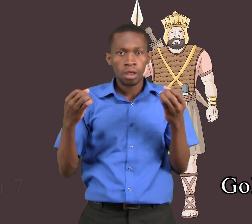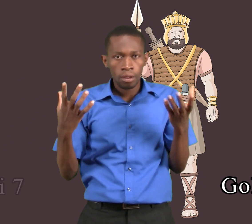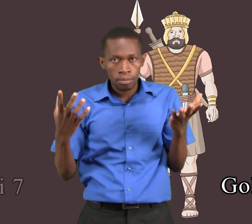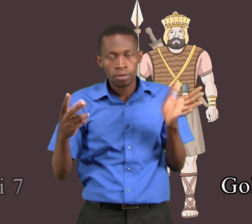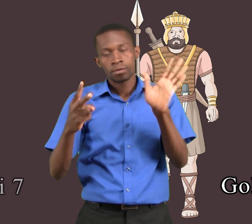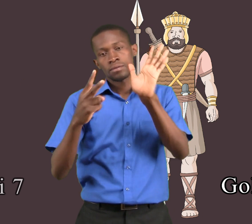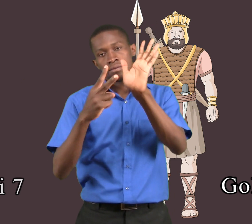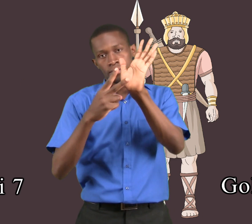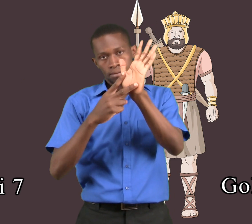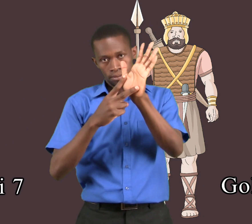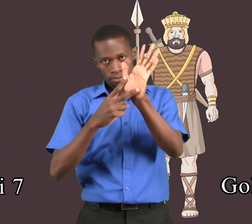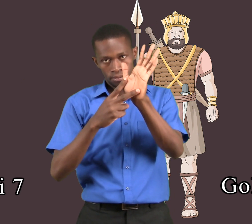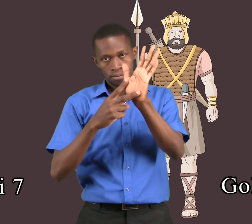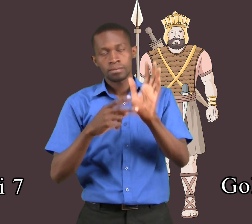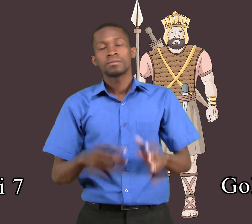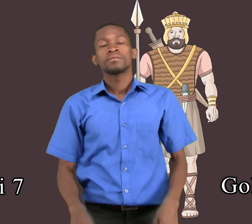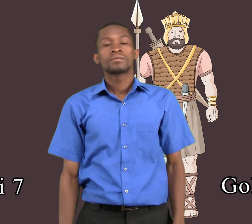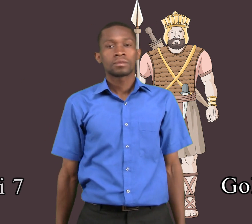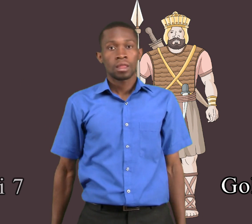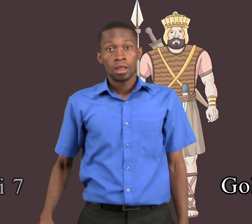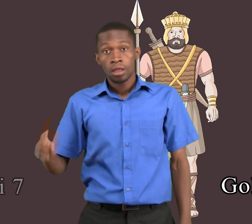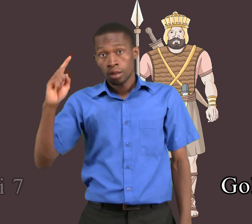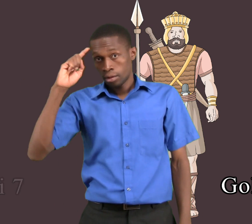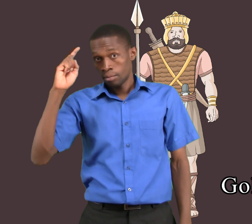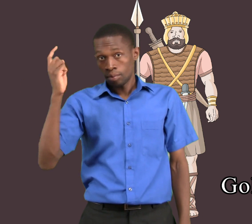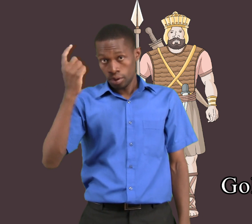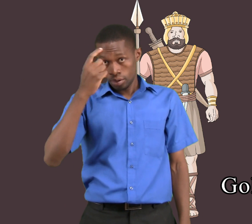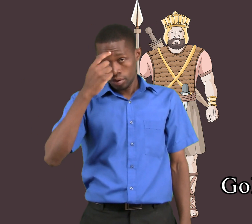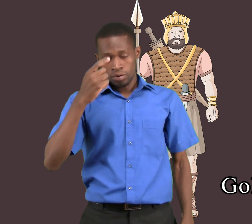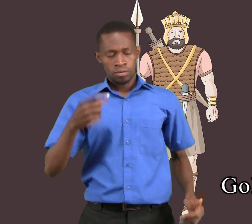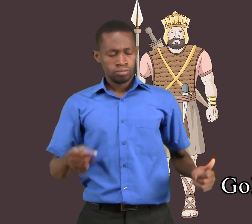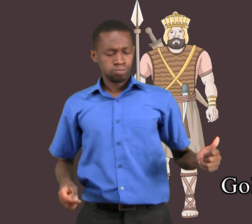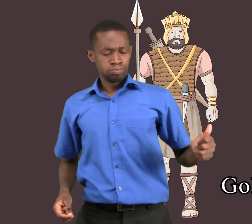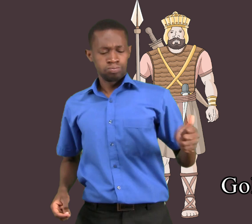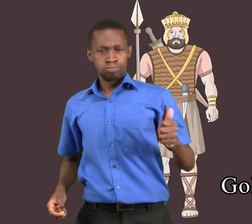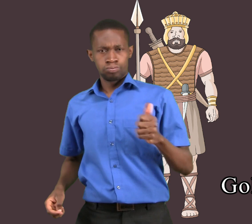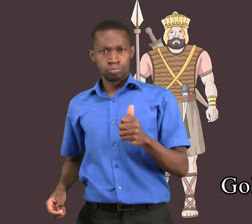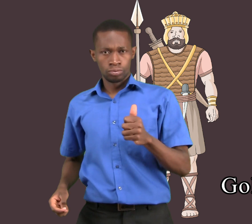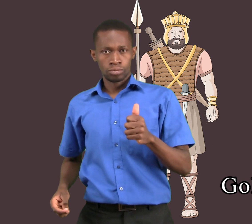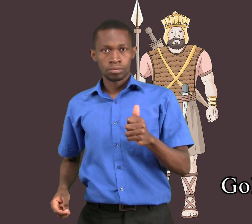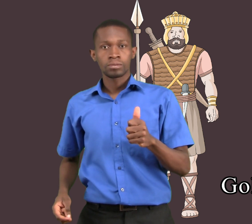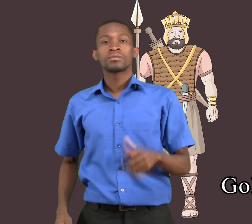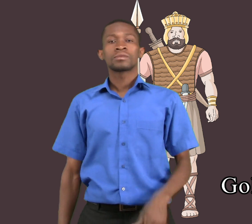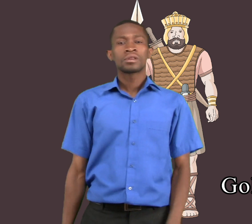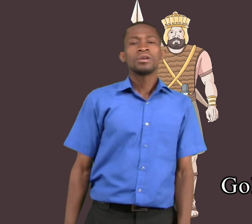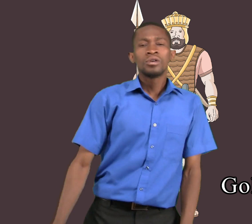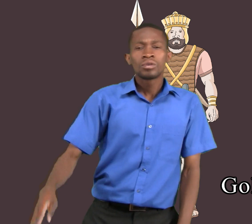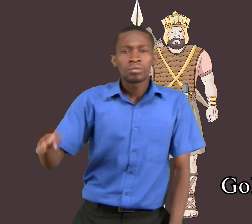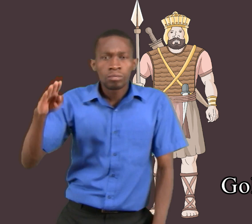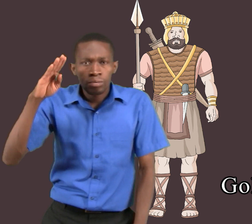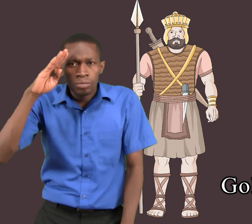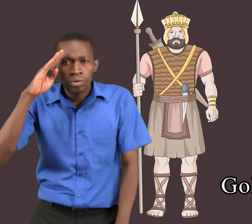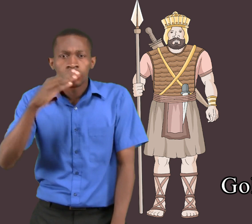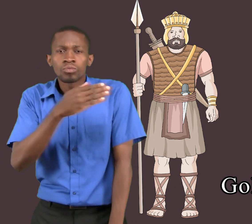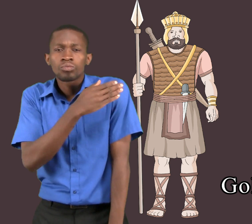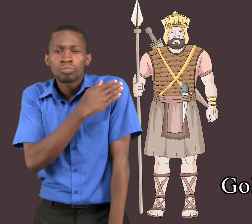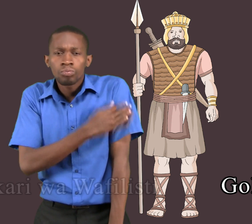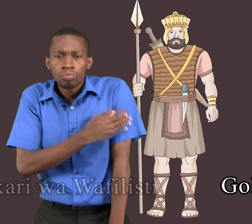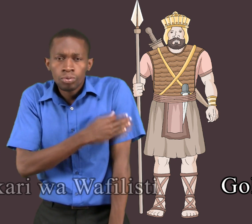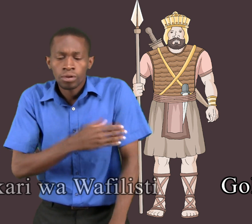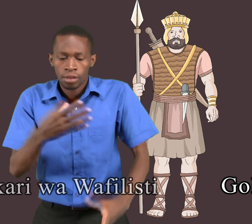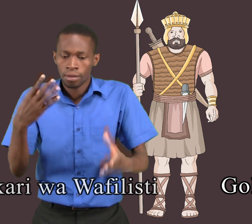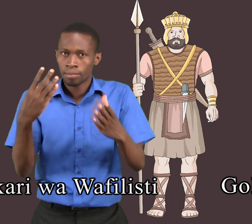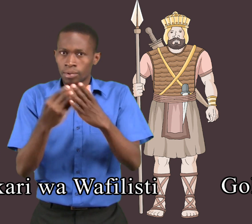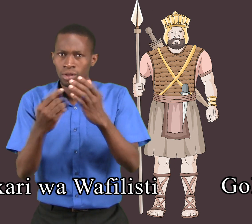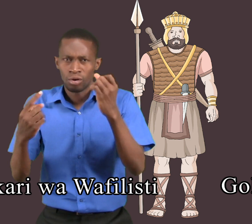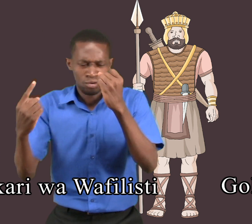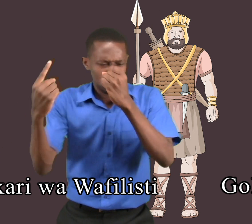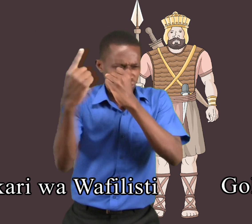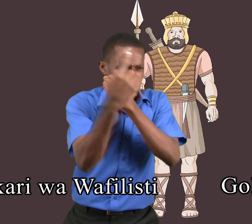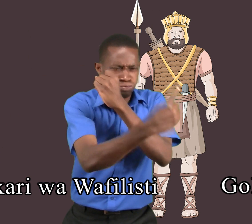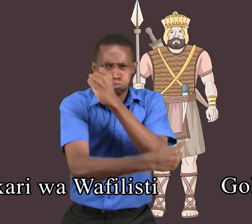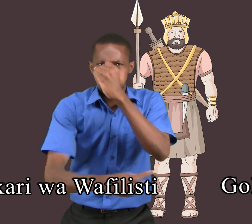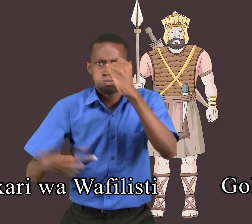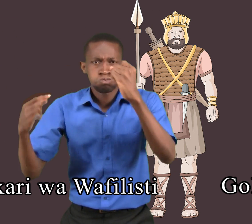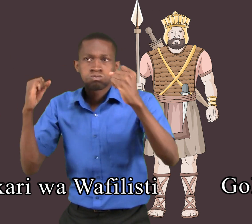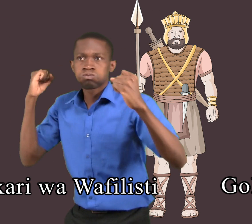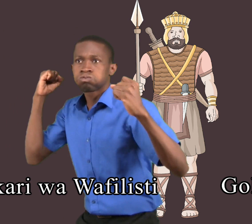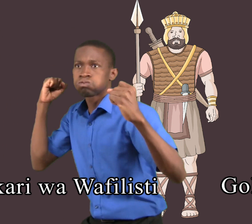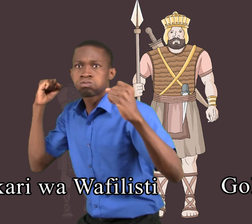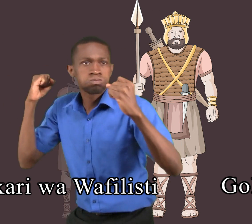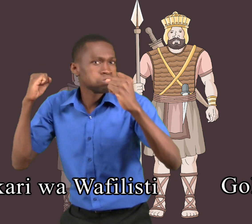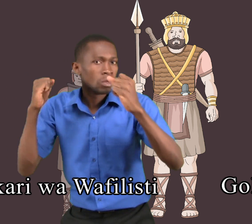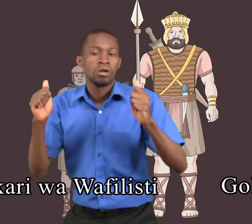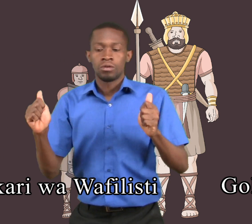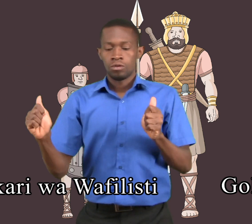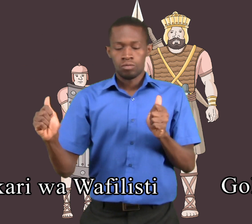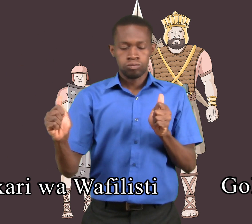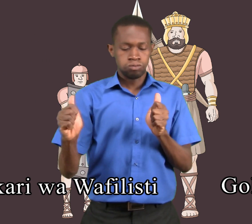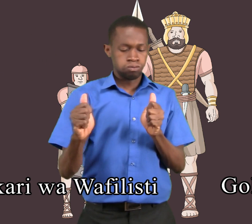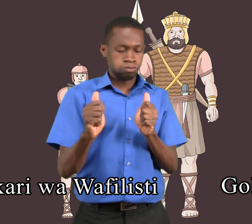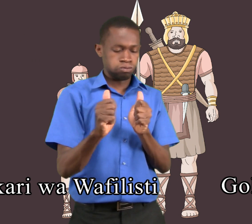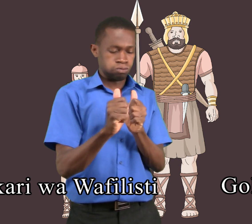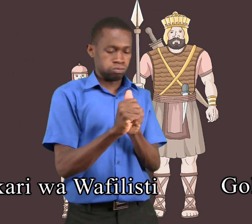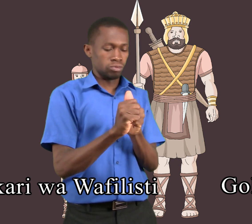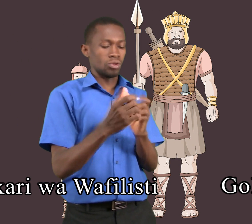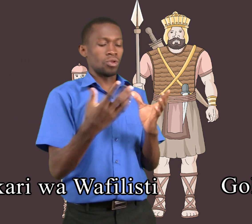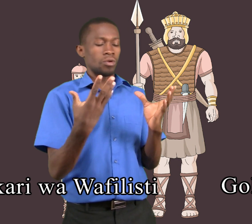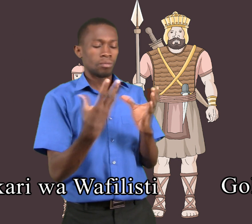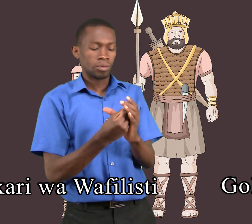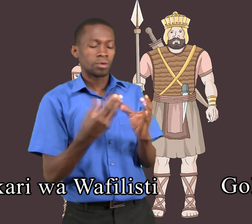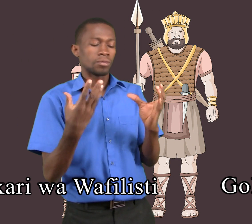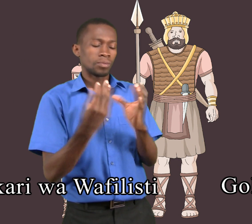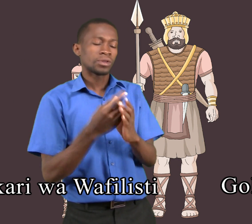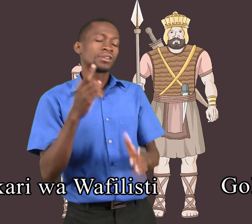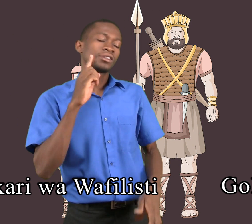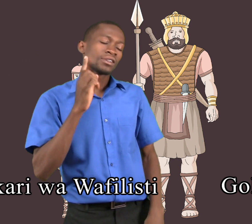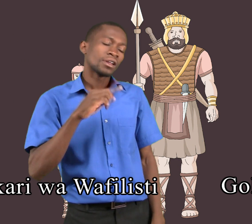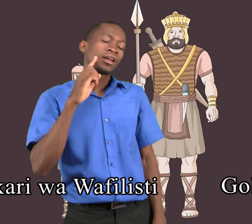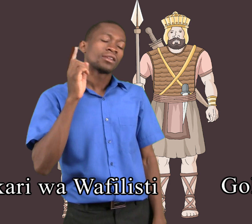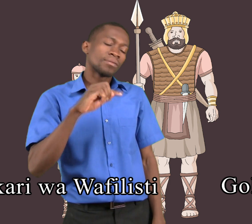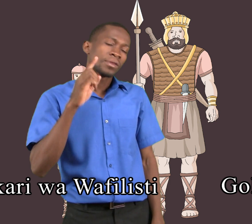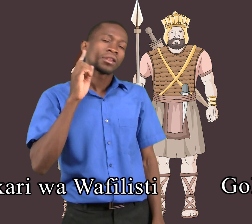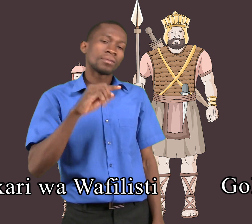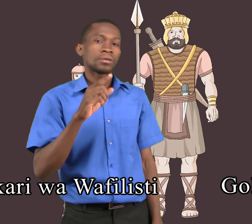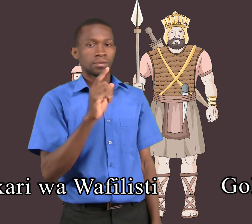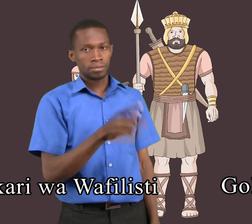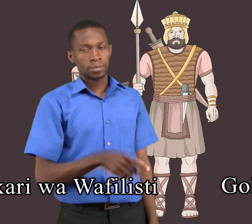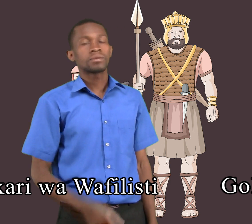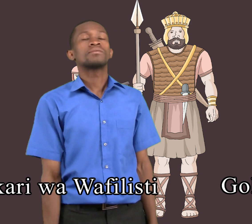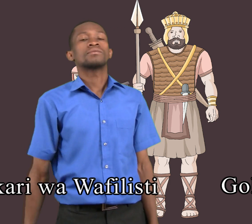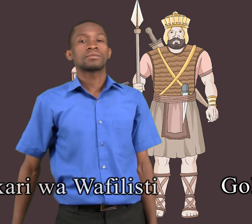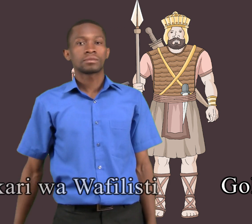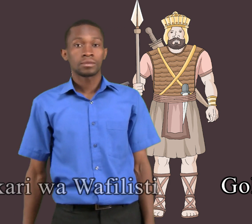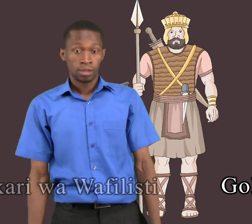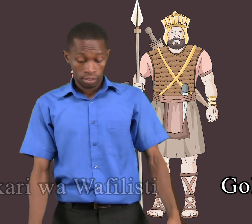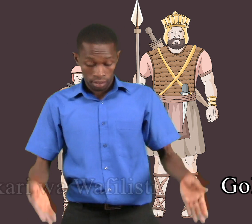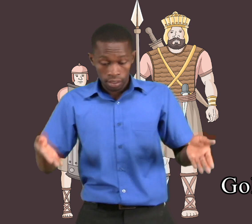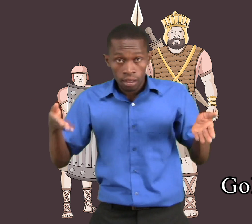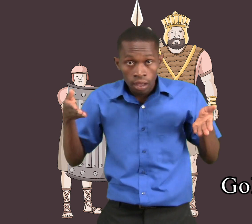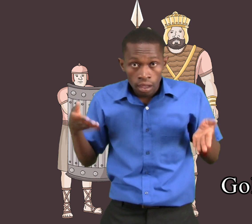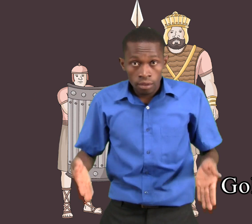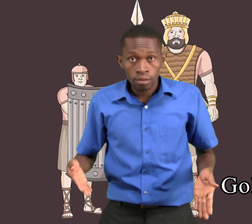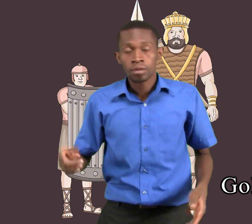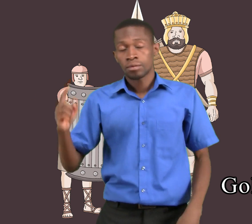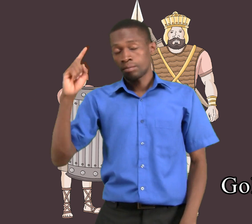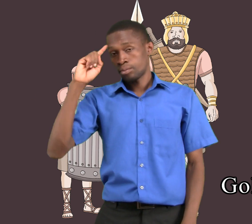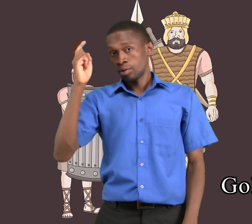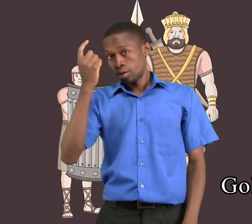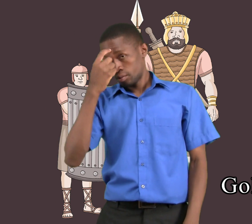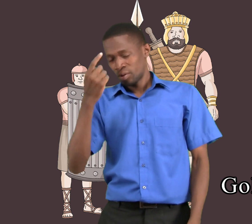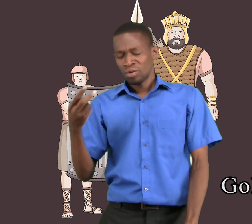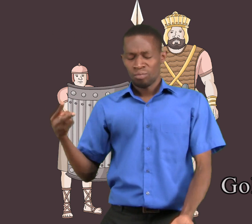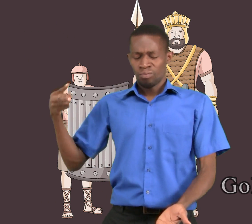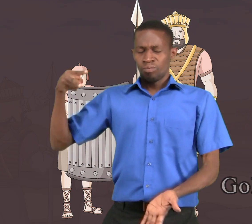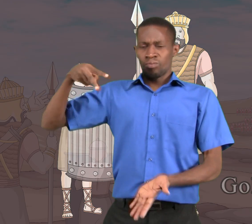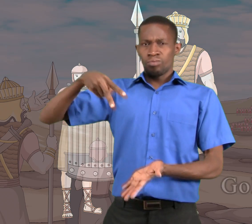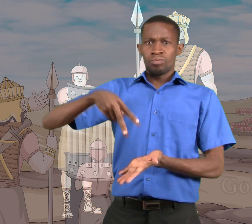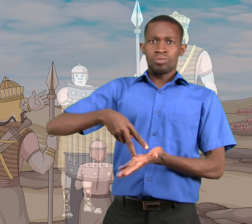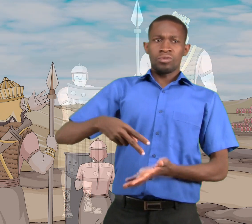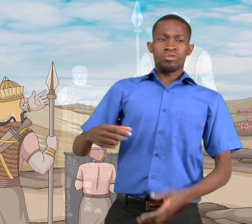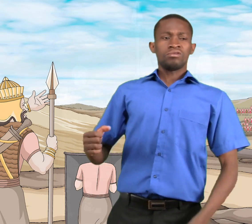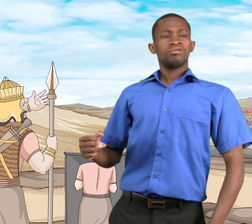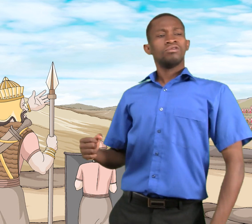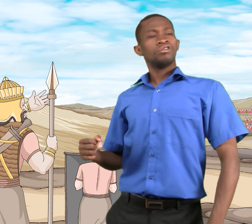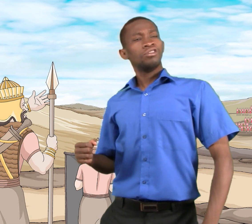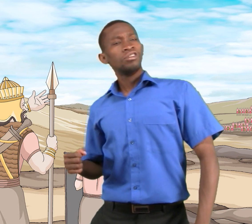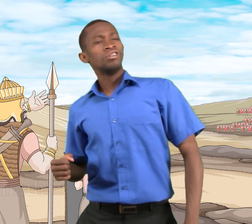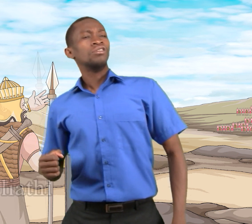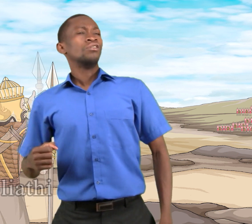The shaft of his spear was like a weaver’s beam, and its iron point weighed six hundred shekels. In addition, his shield bearer went before him.